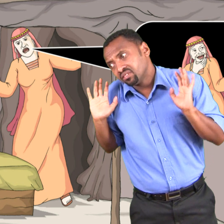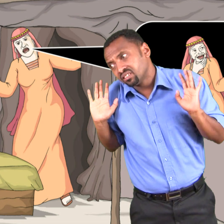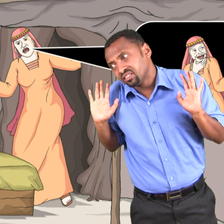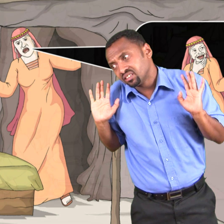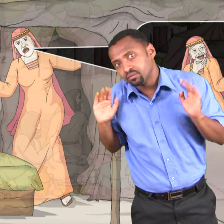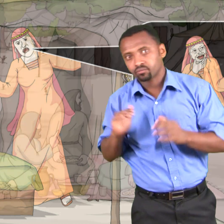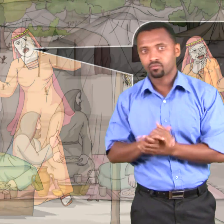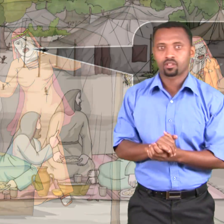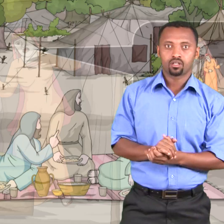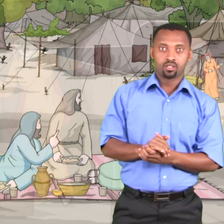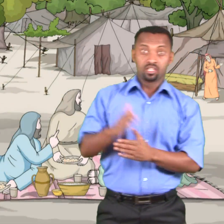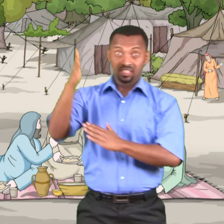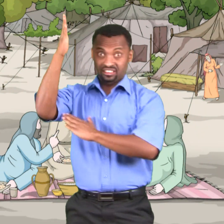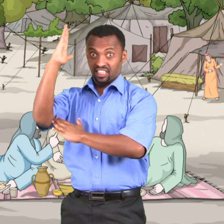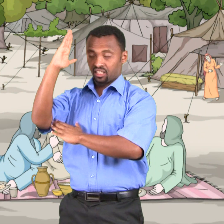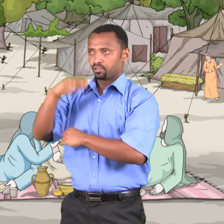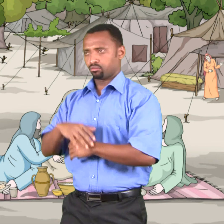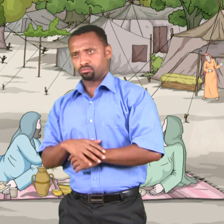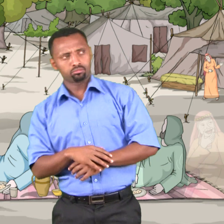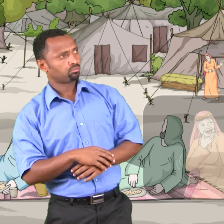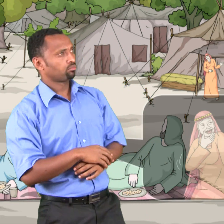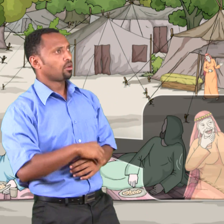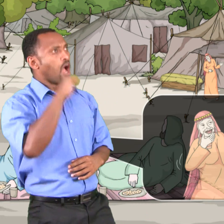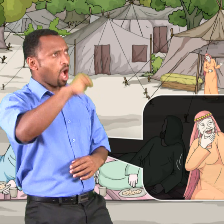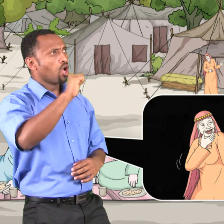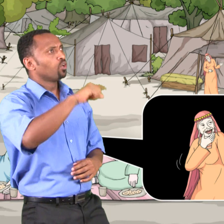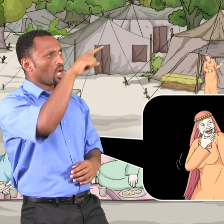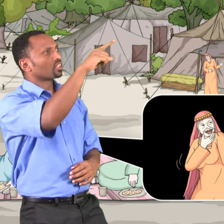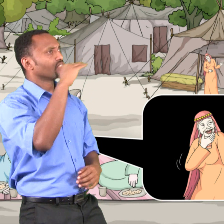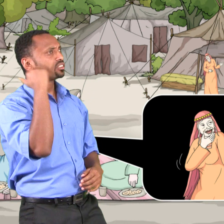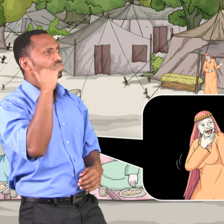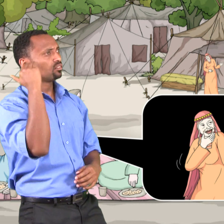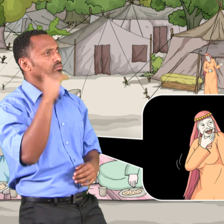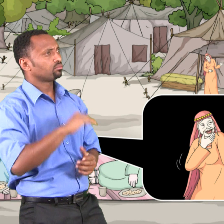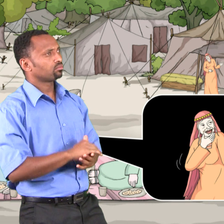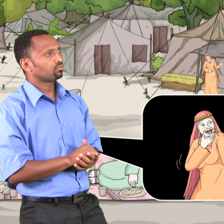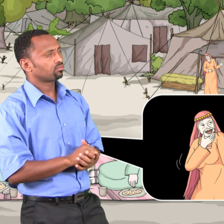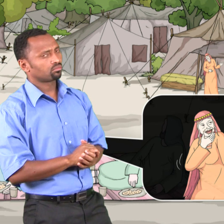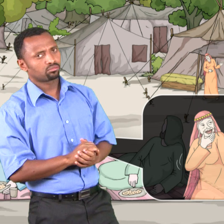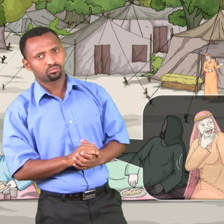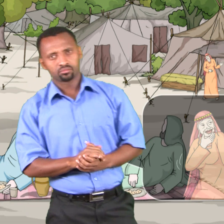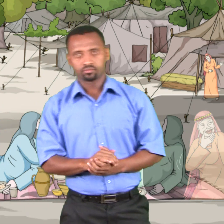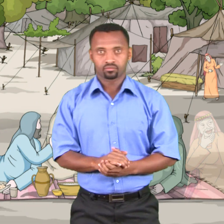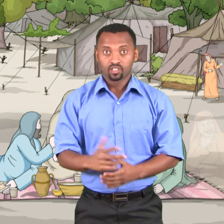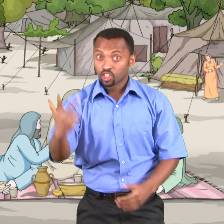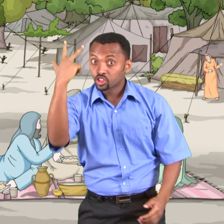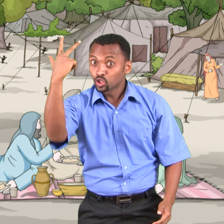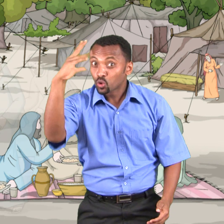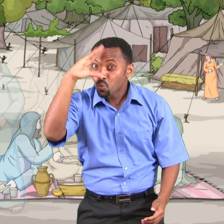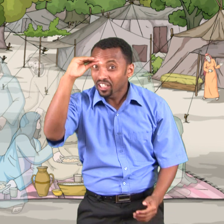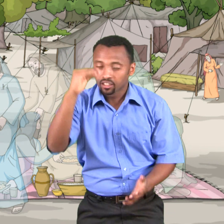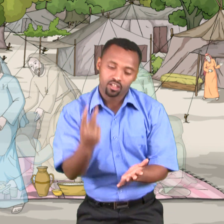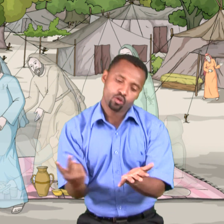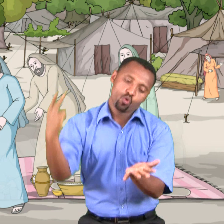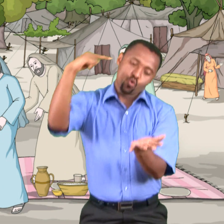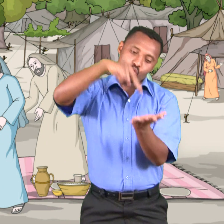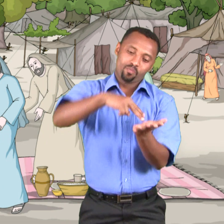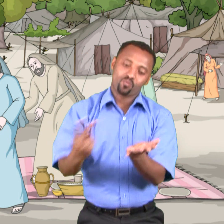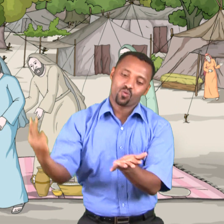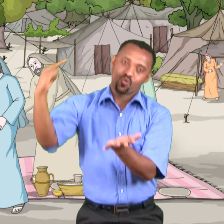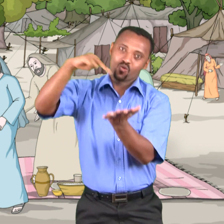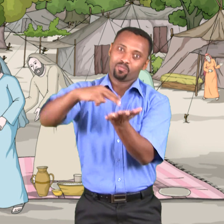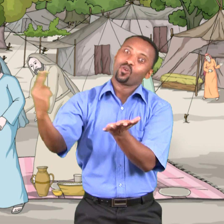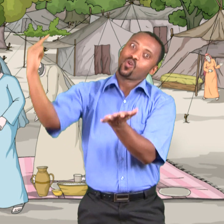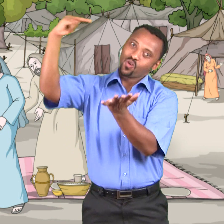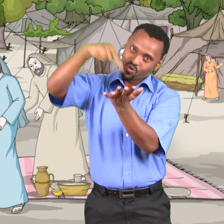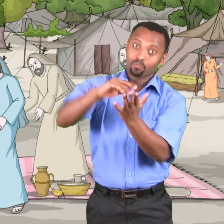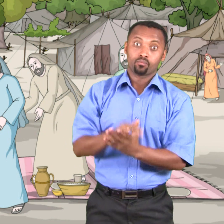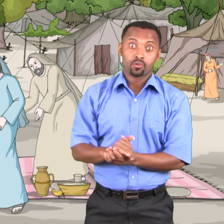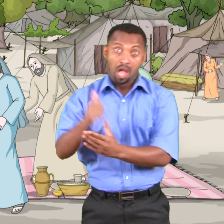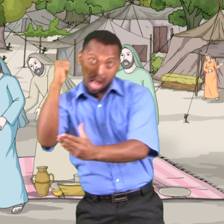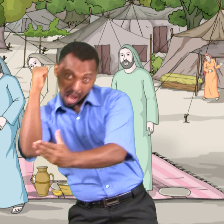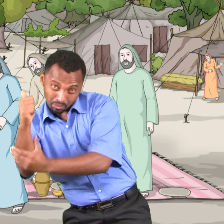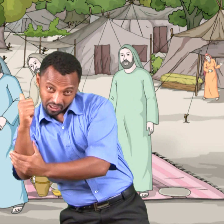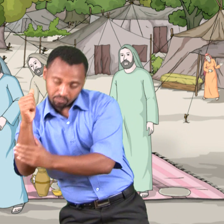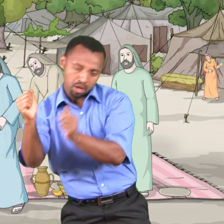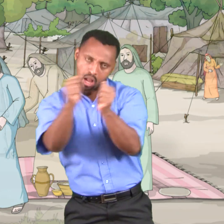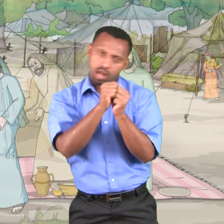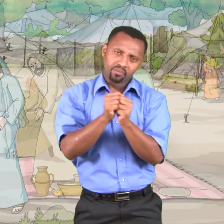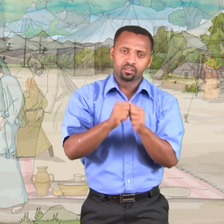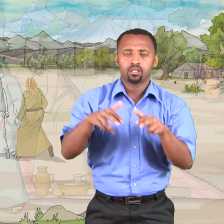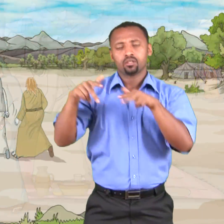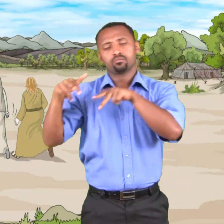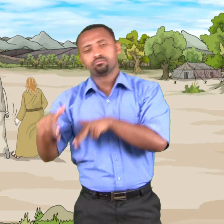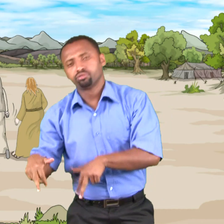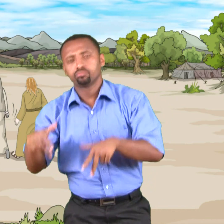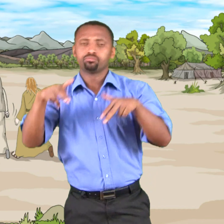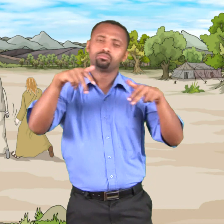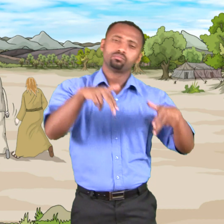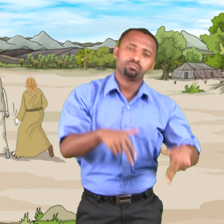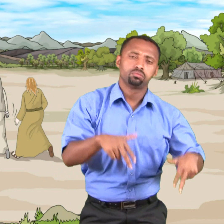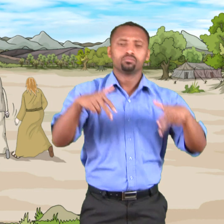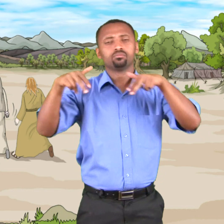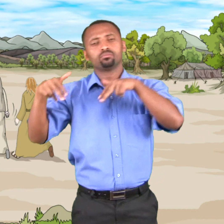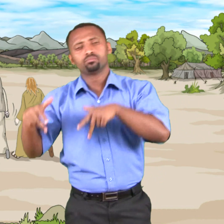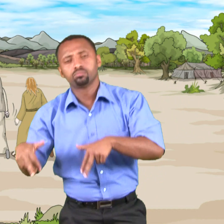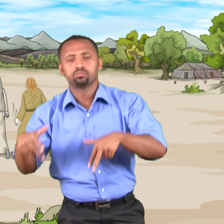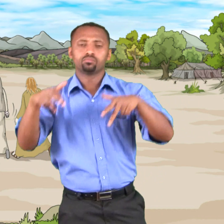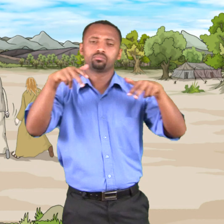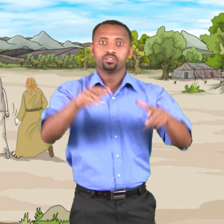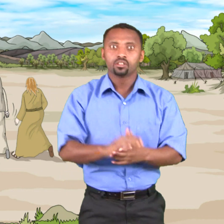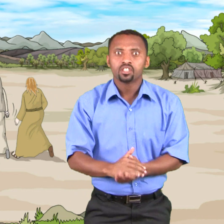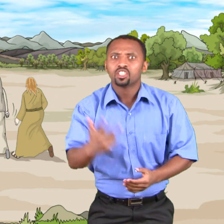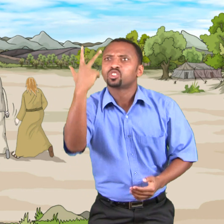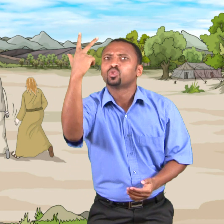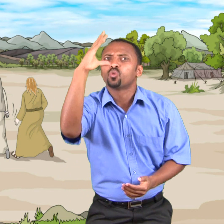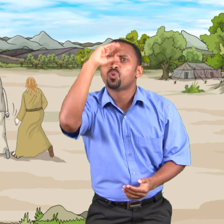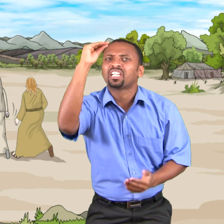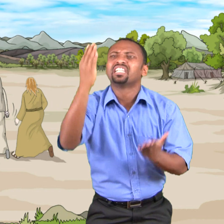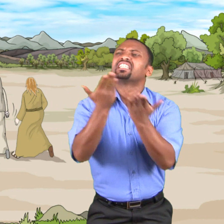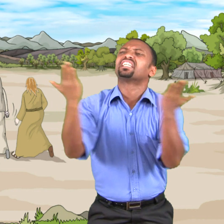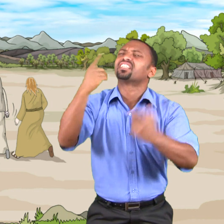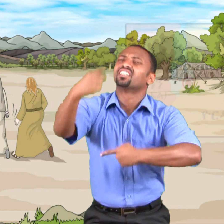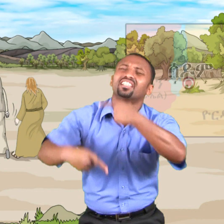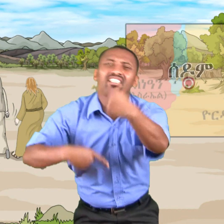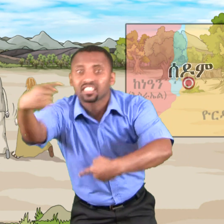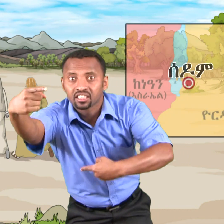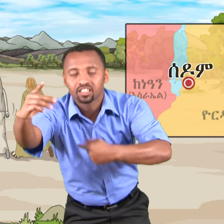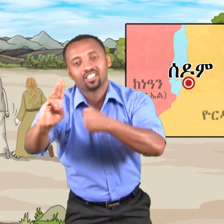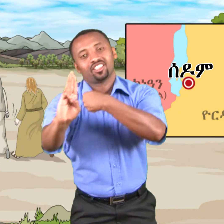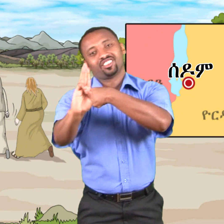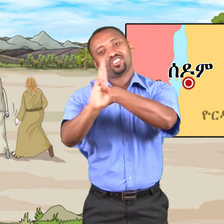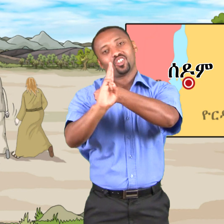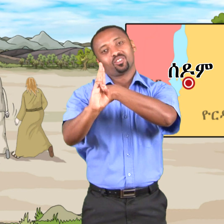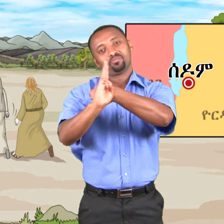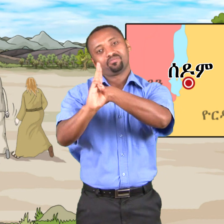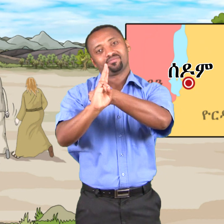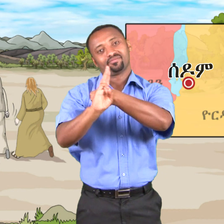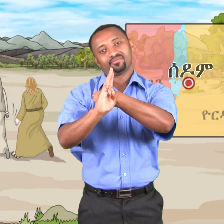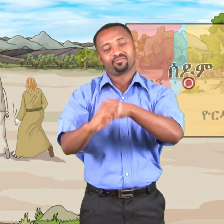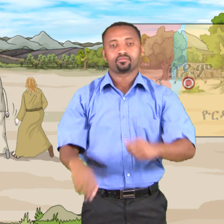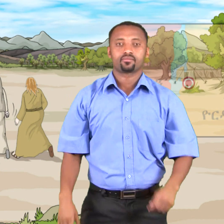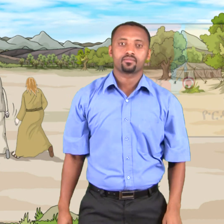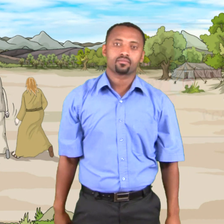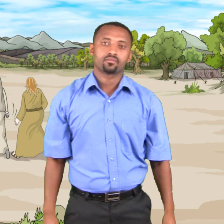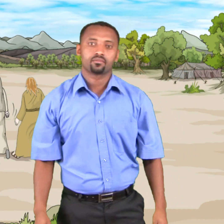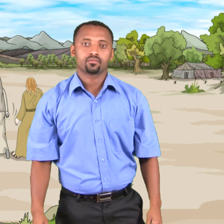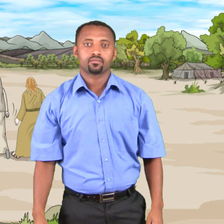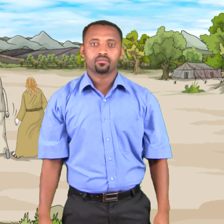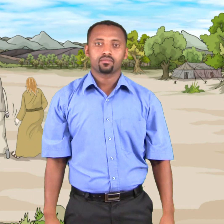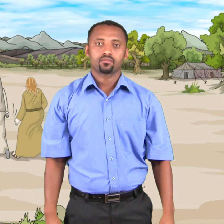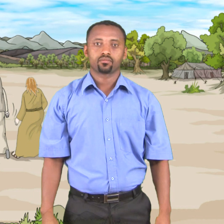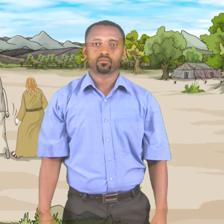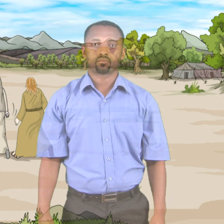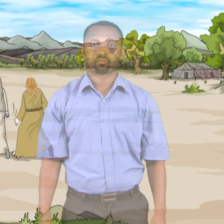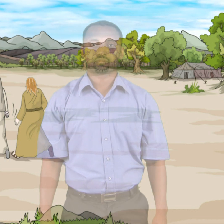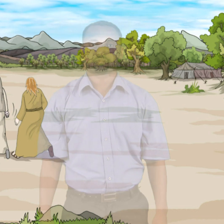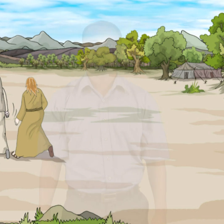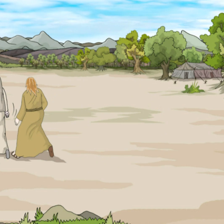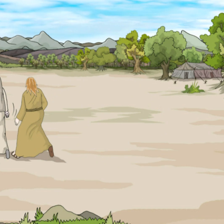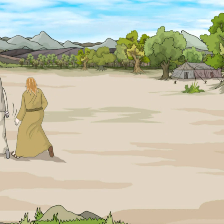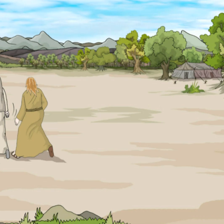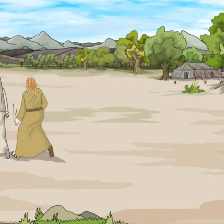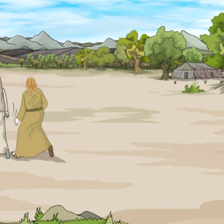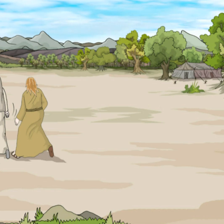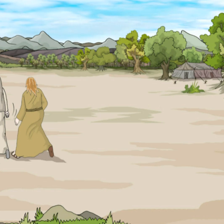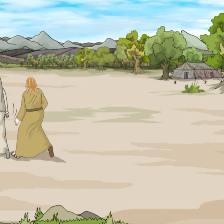“No,” replied the LORD, “but you did laugh.”